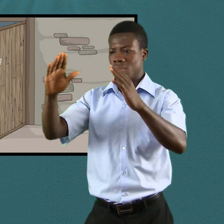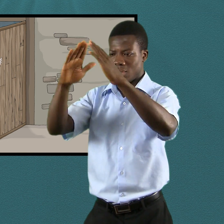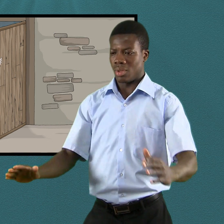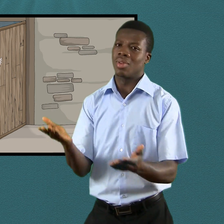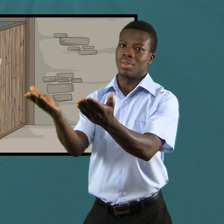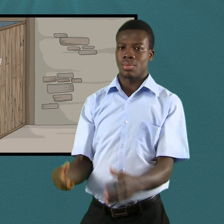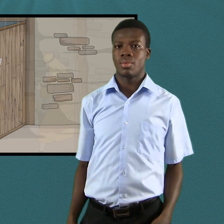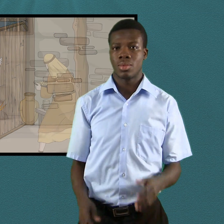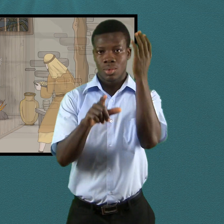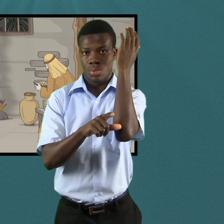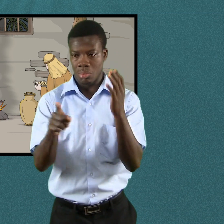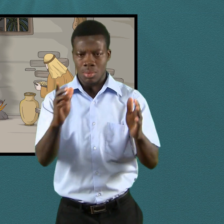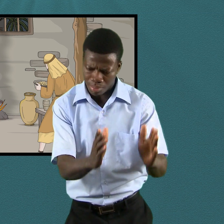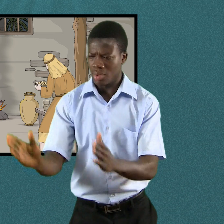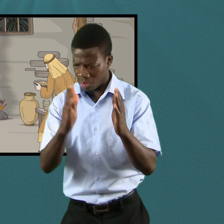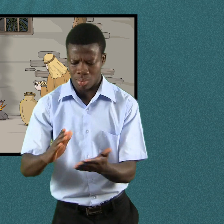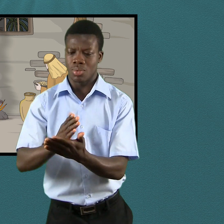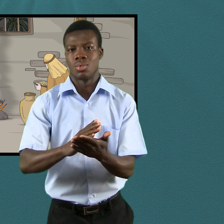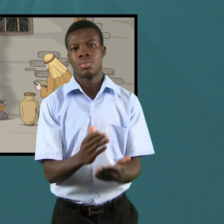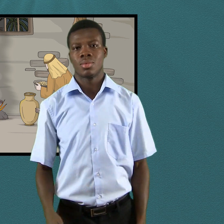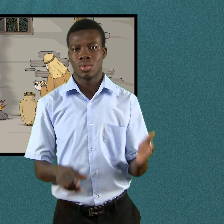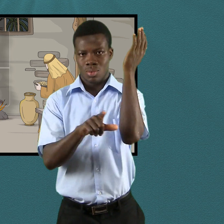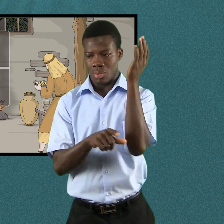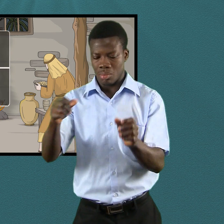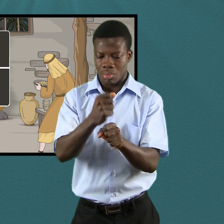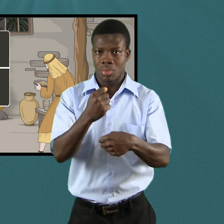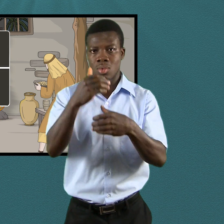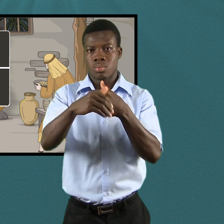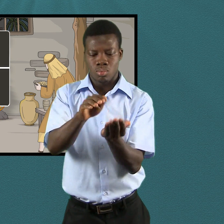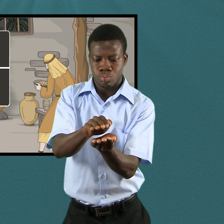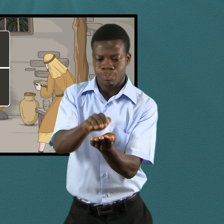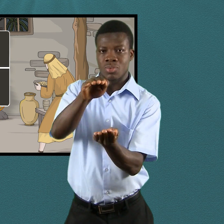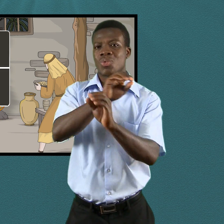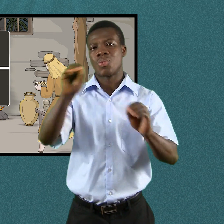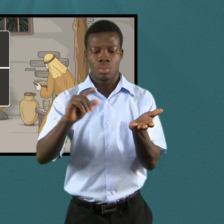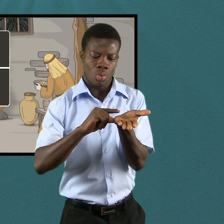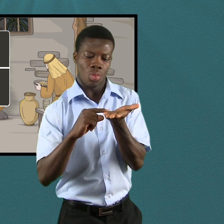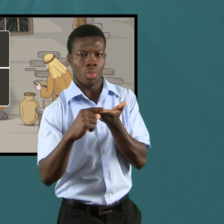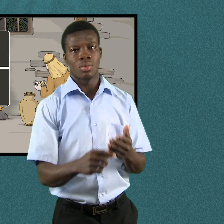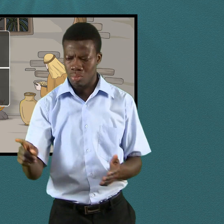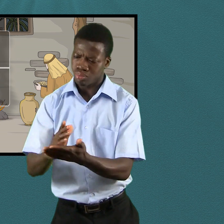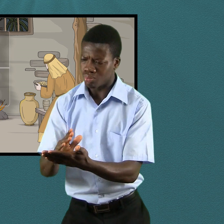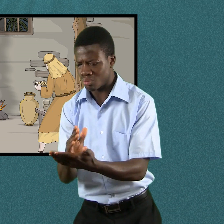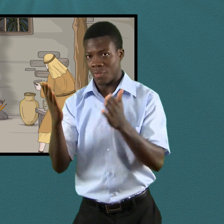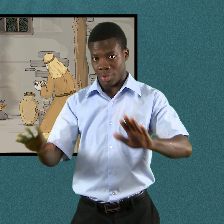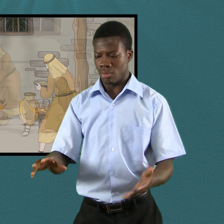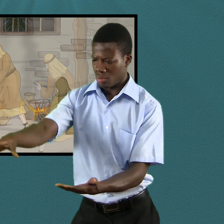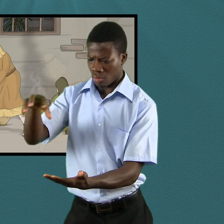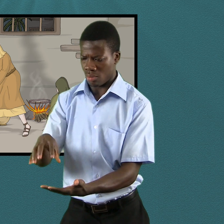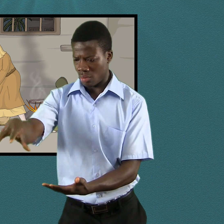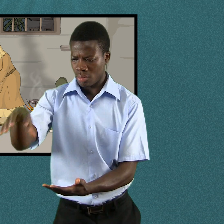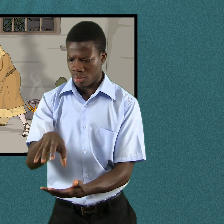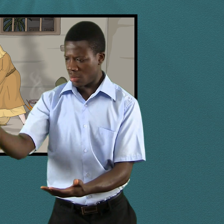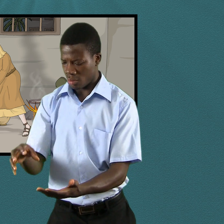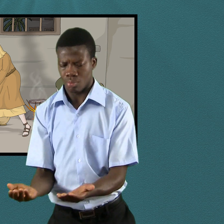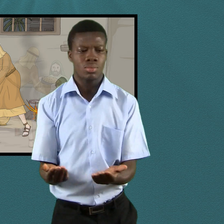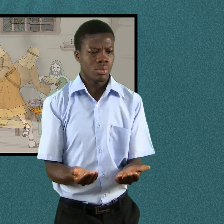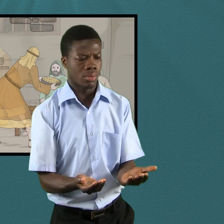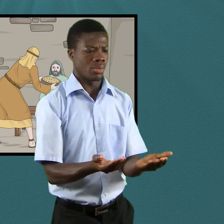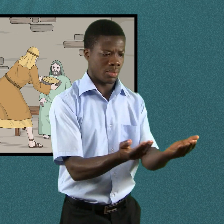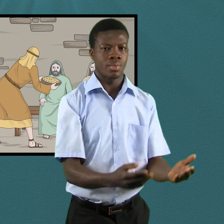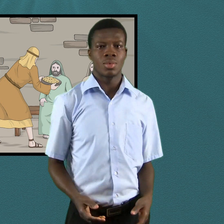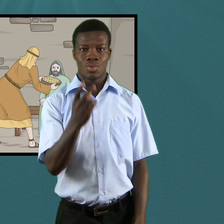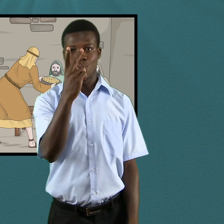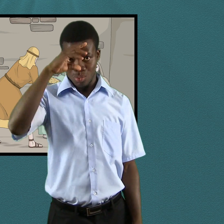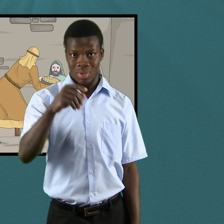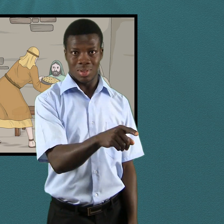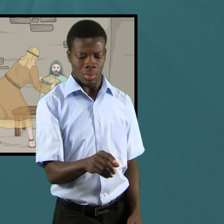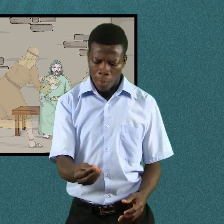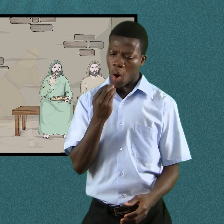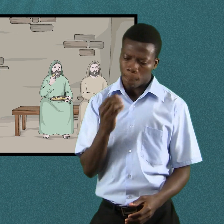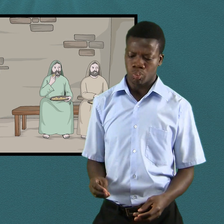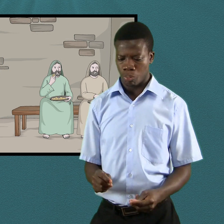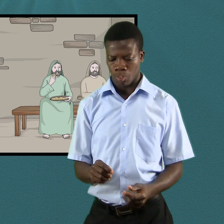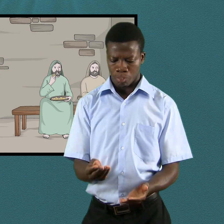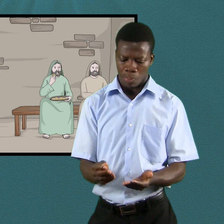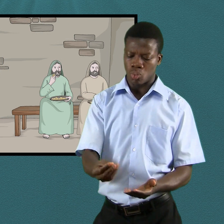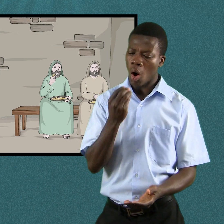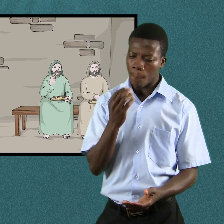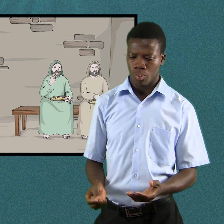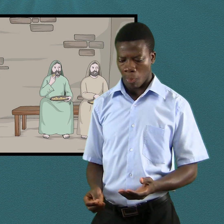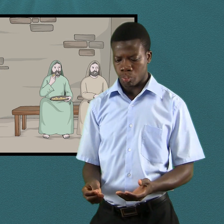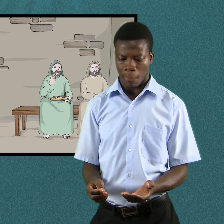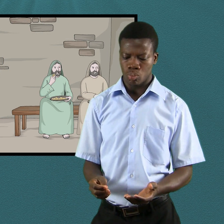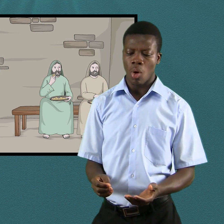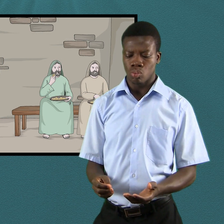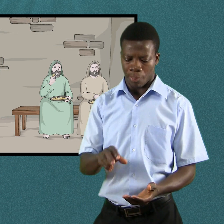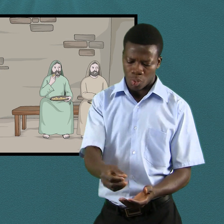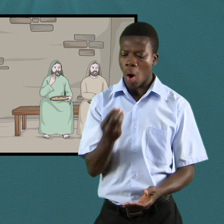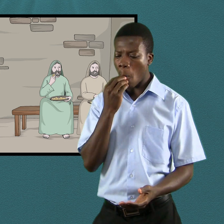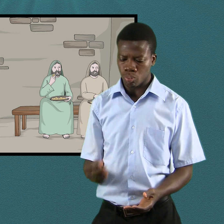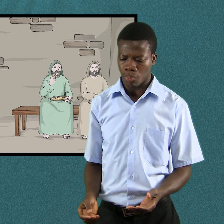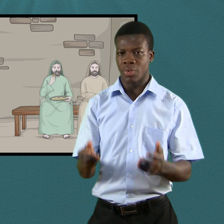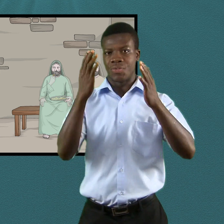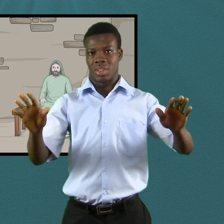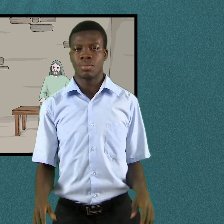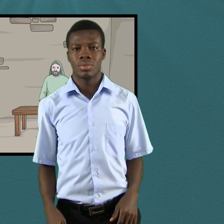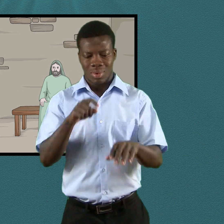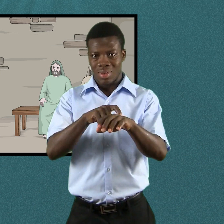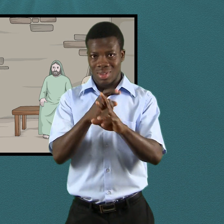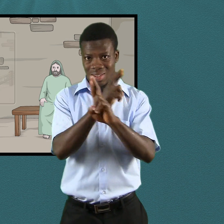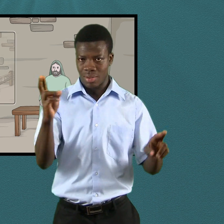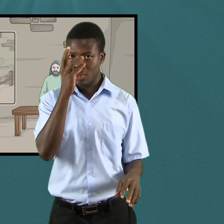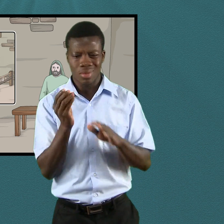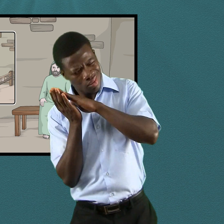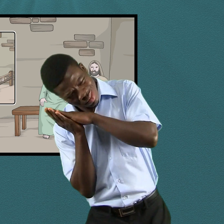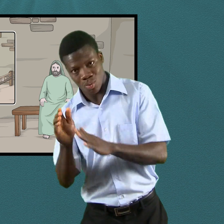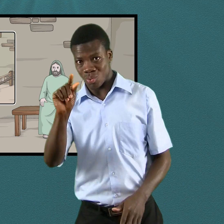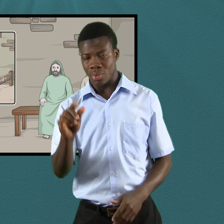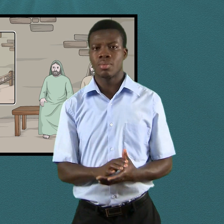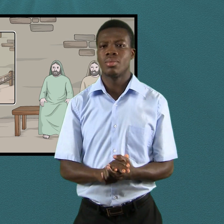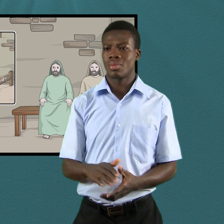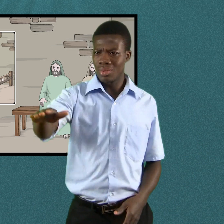He prepared a feast for them and baked unleavened bread, and they ate.